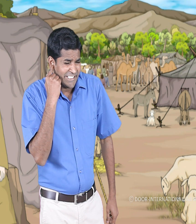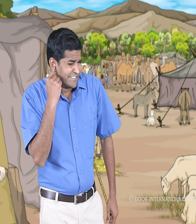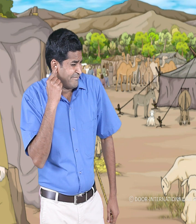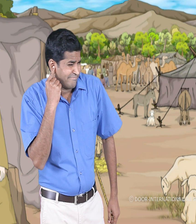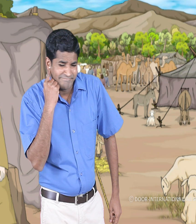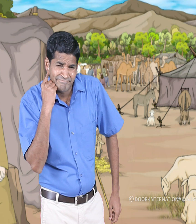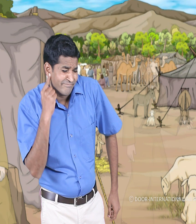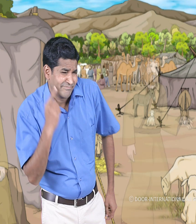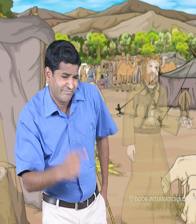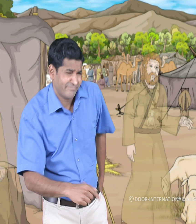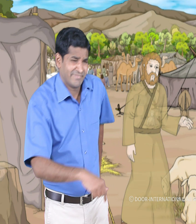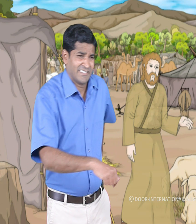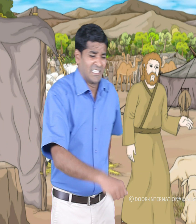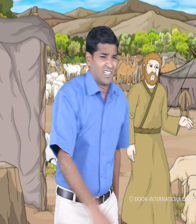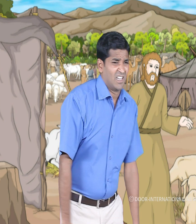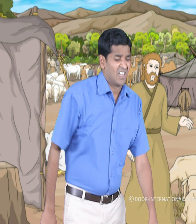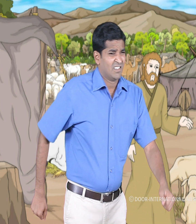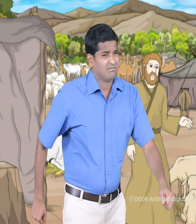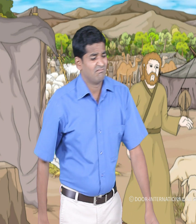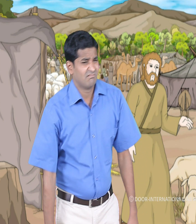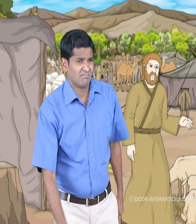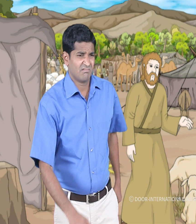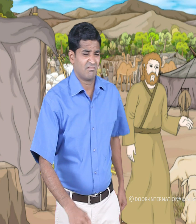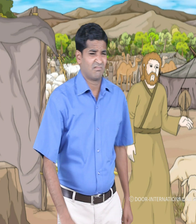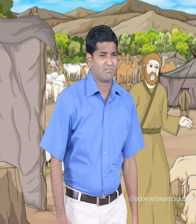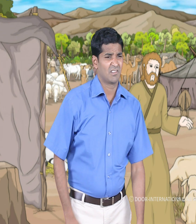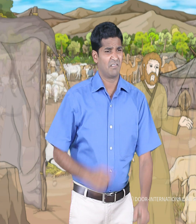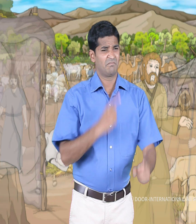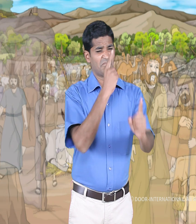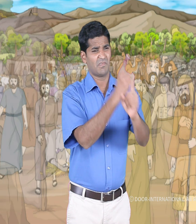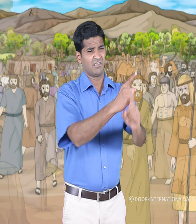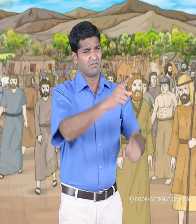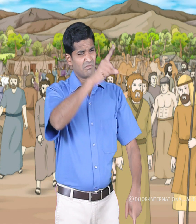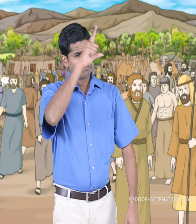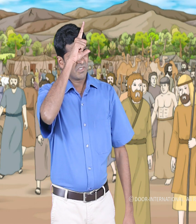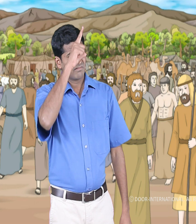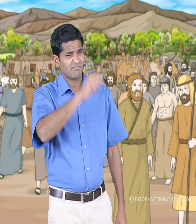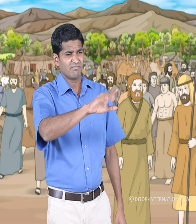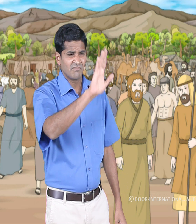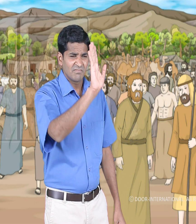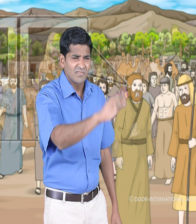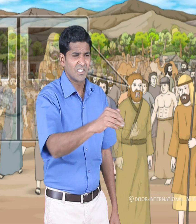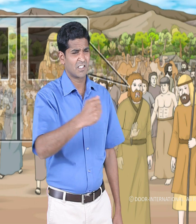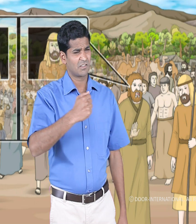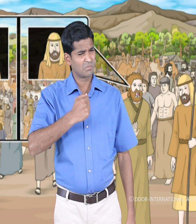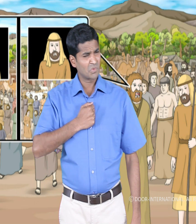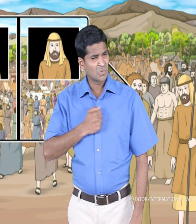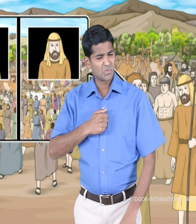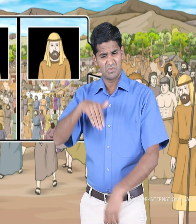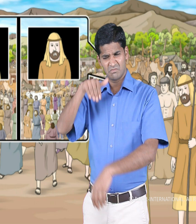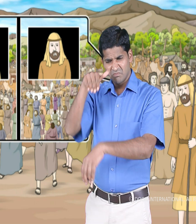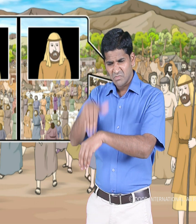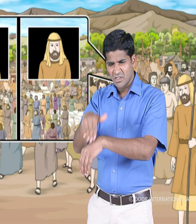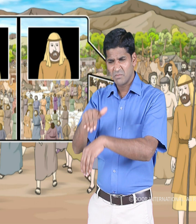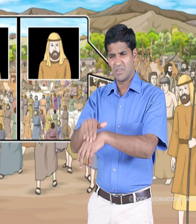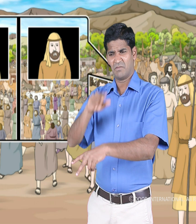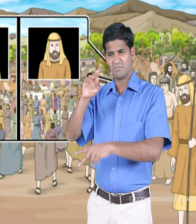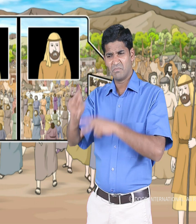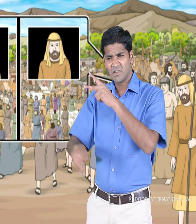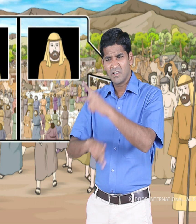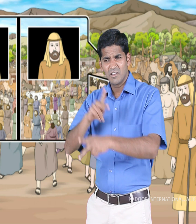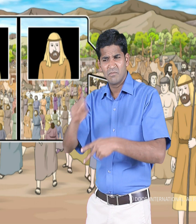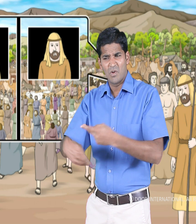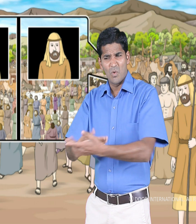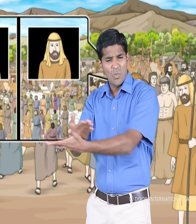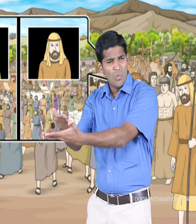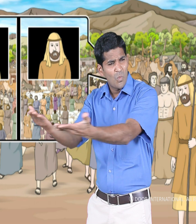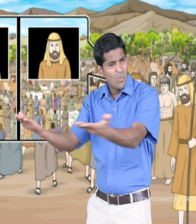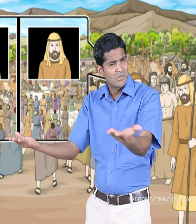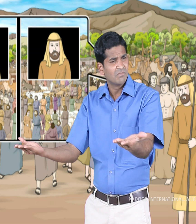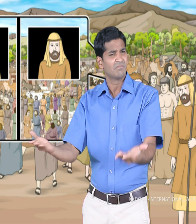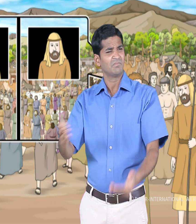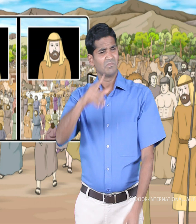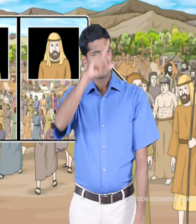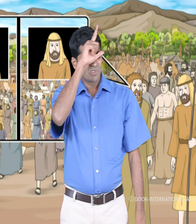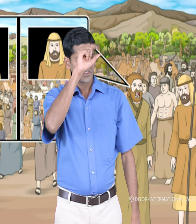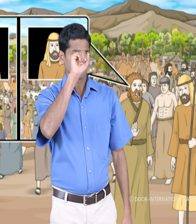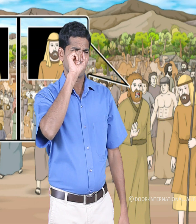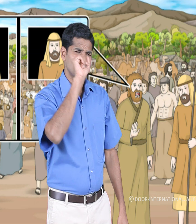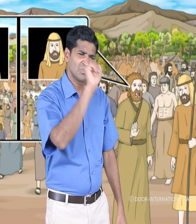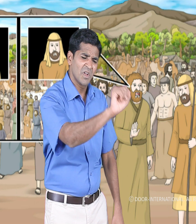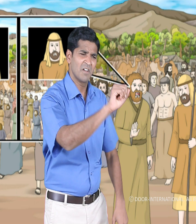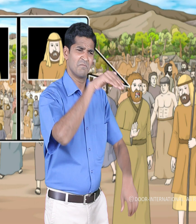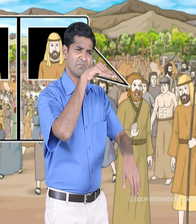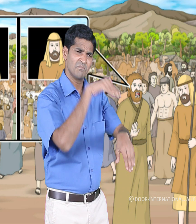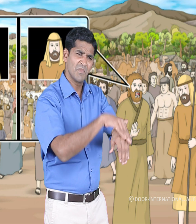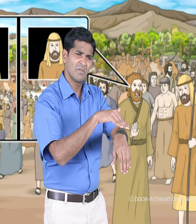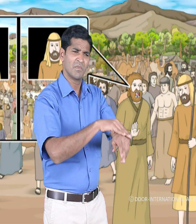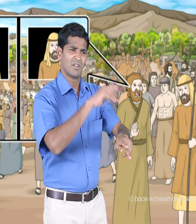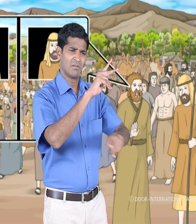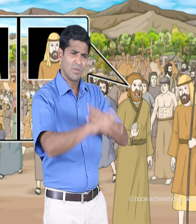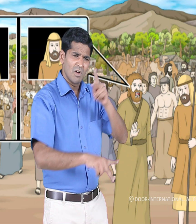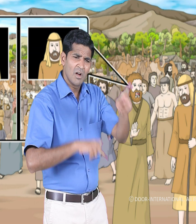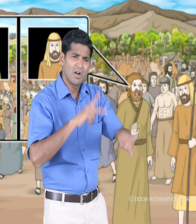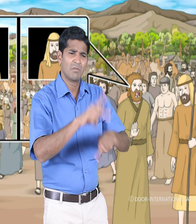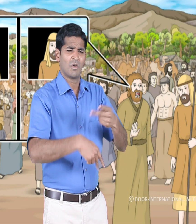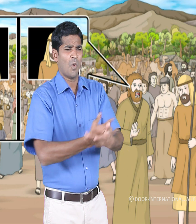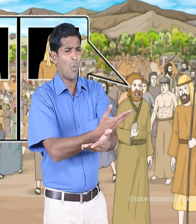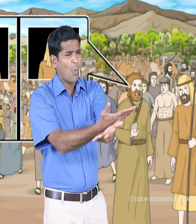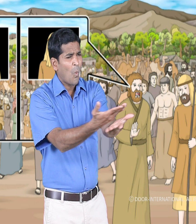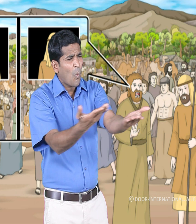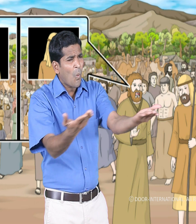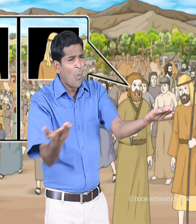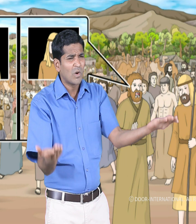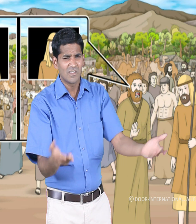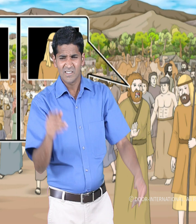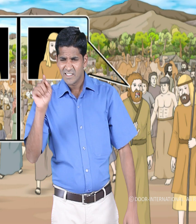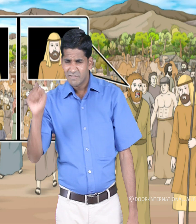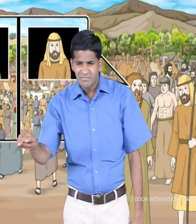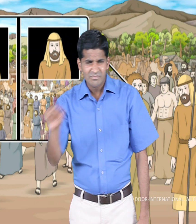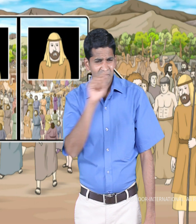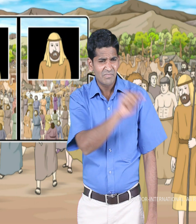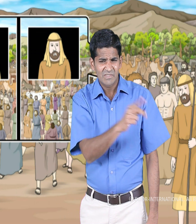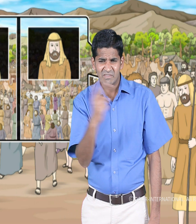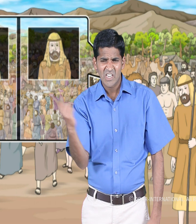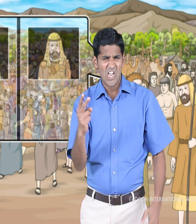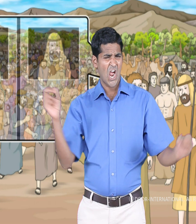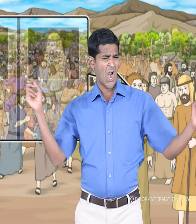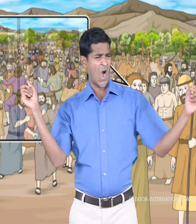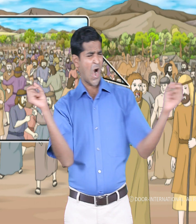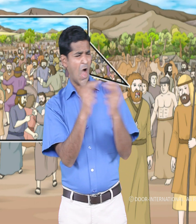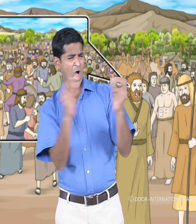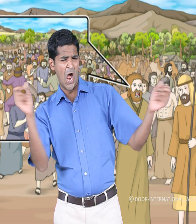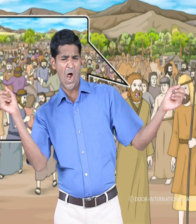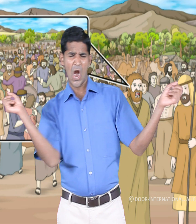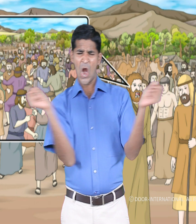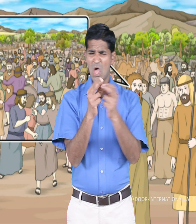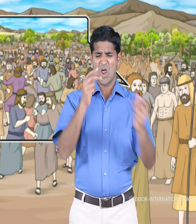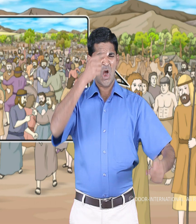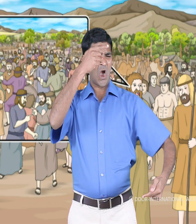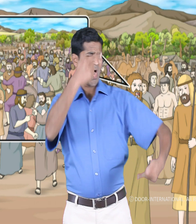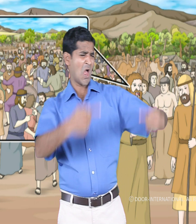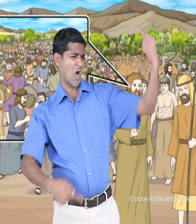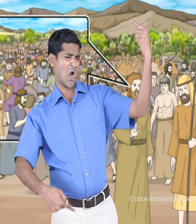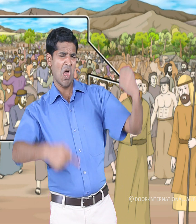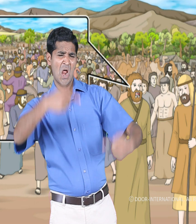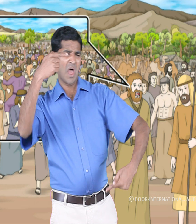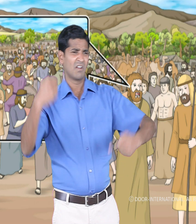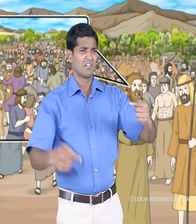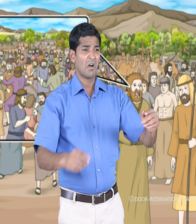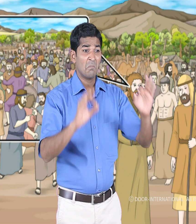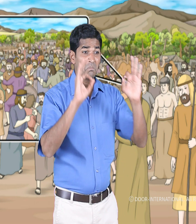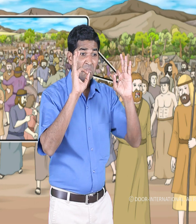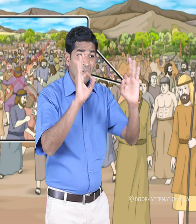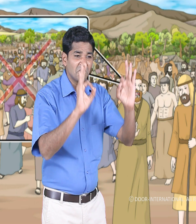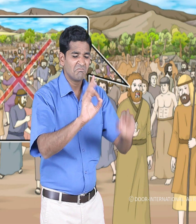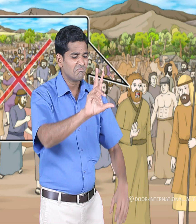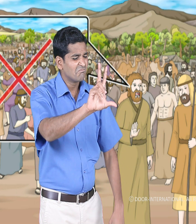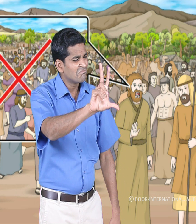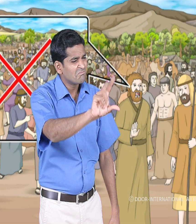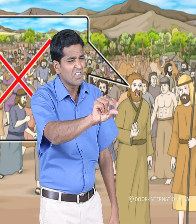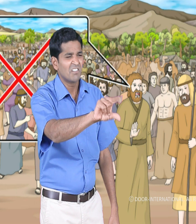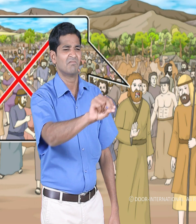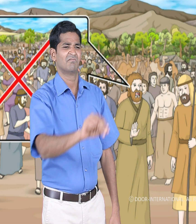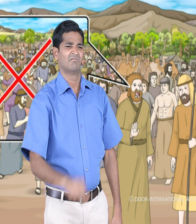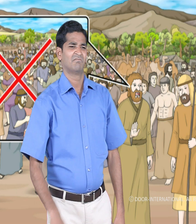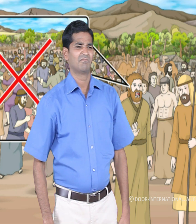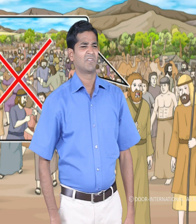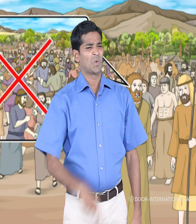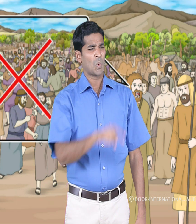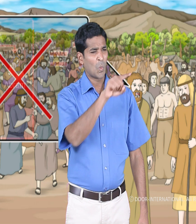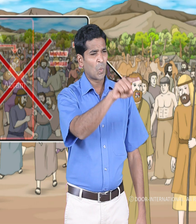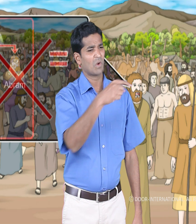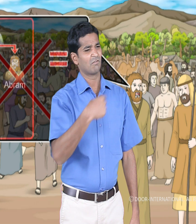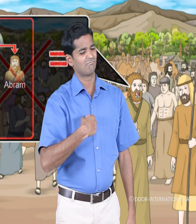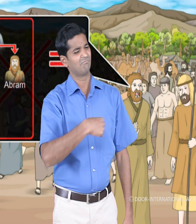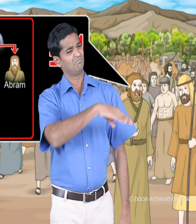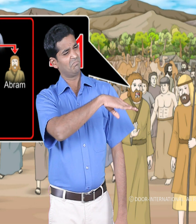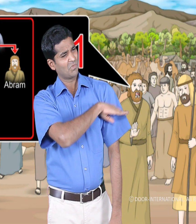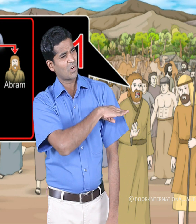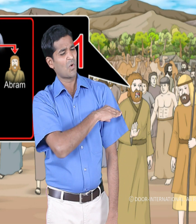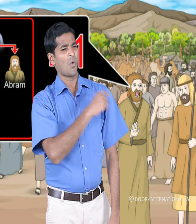So Abram said to Lot, “Please let there be no contention between you and me, or between your herdsmen and my herdsmen.